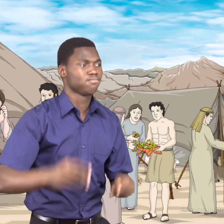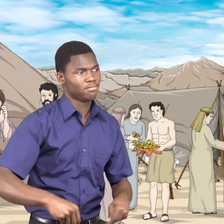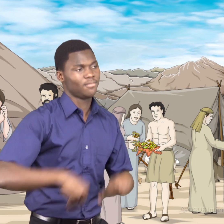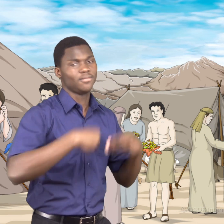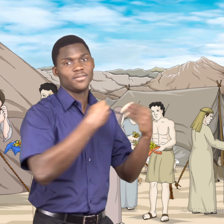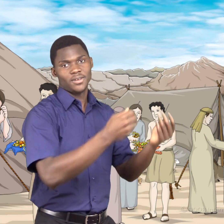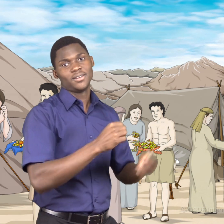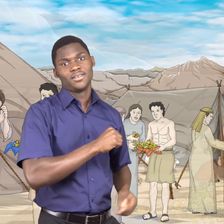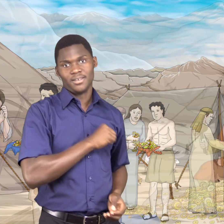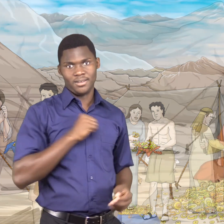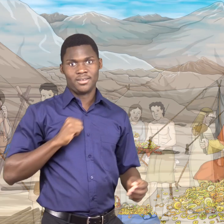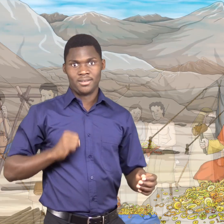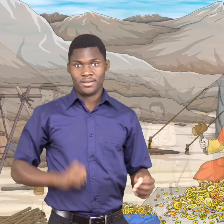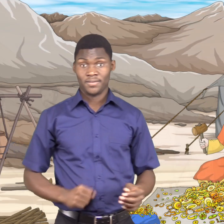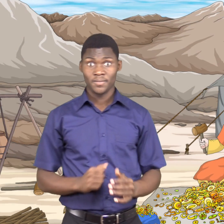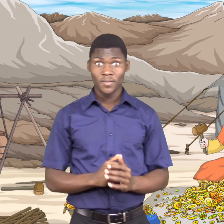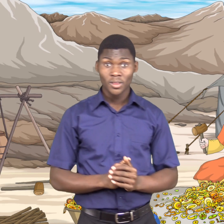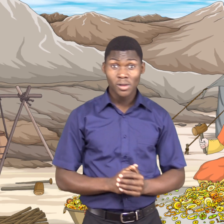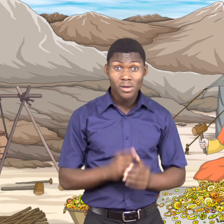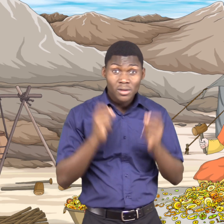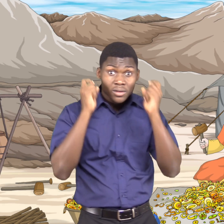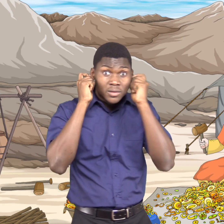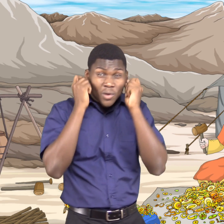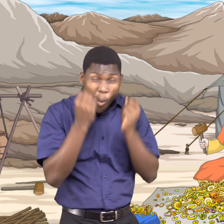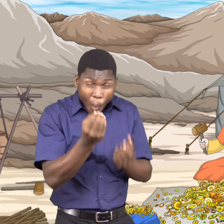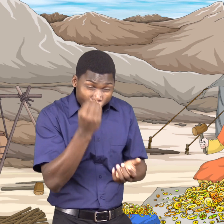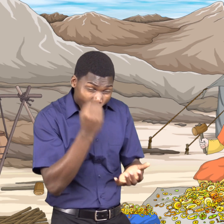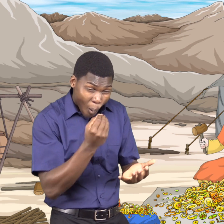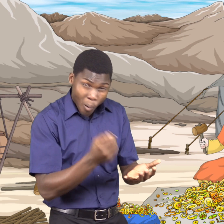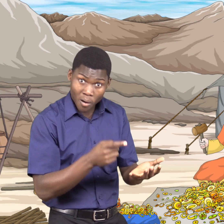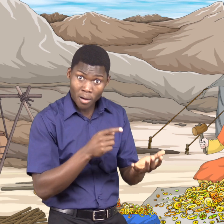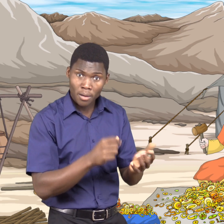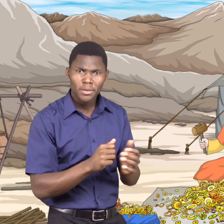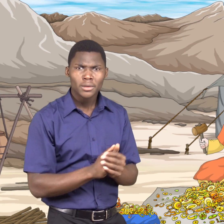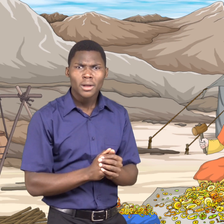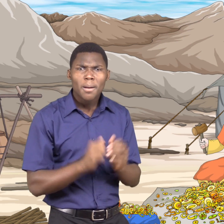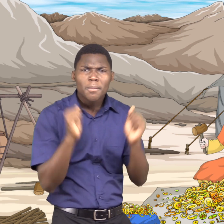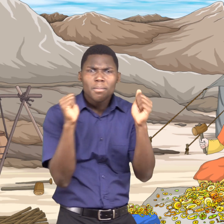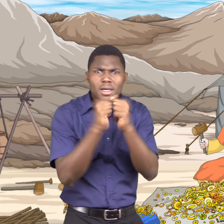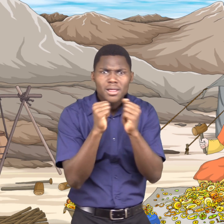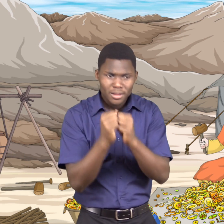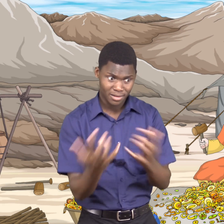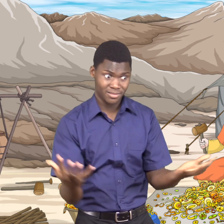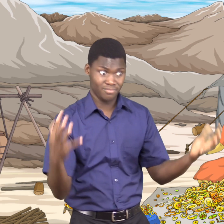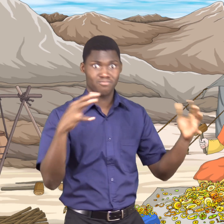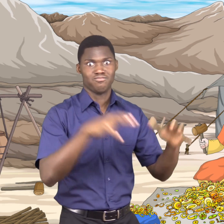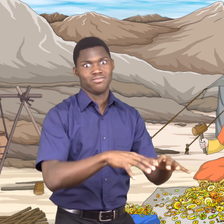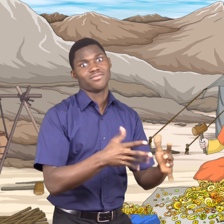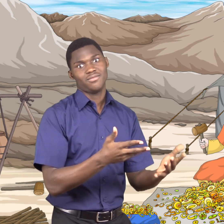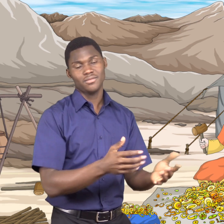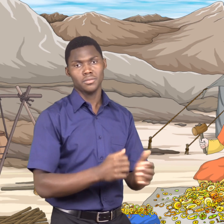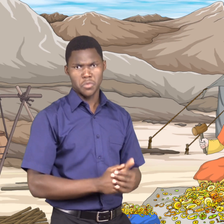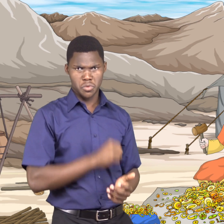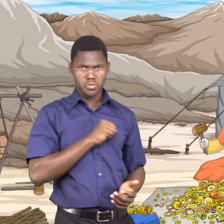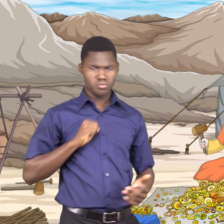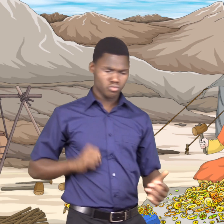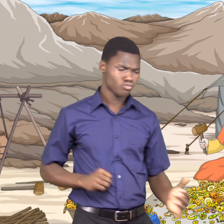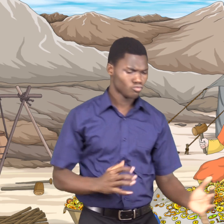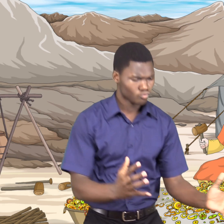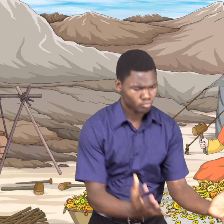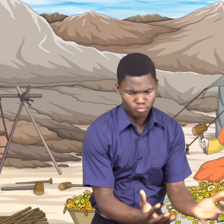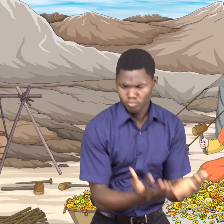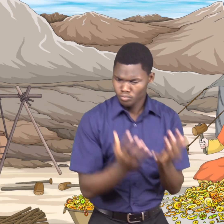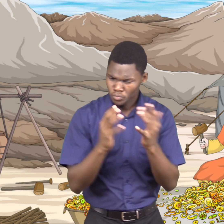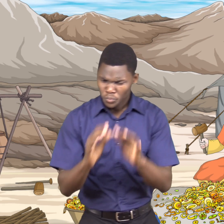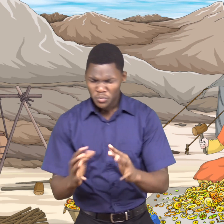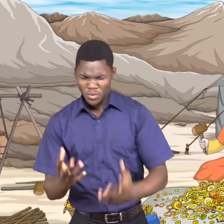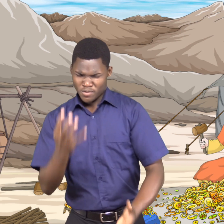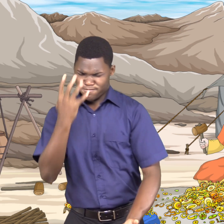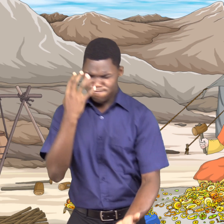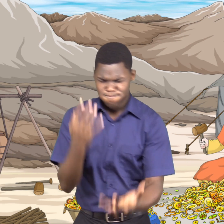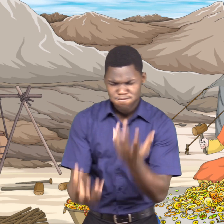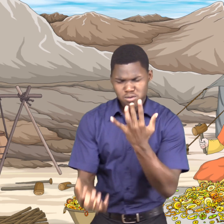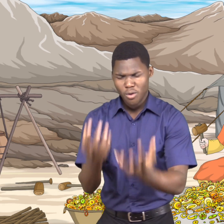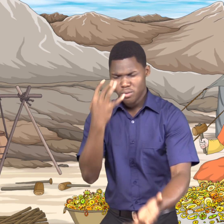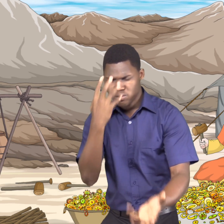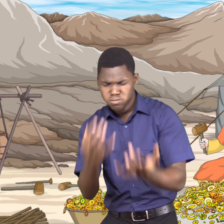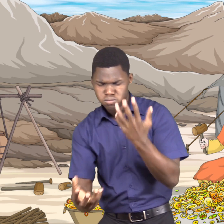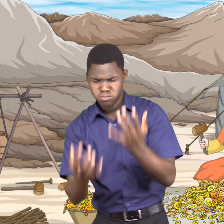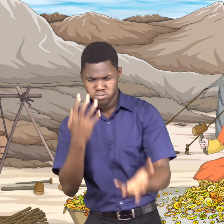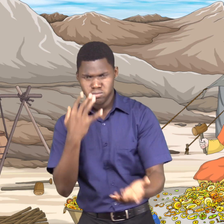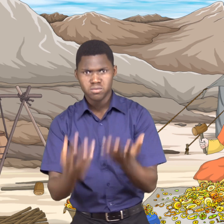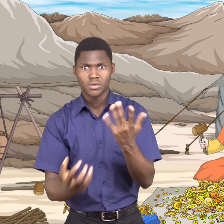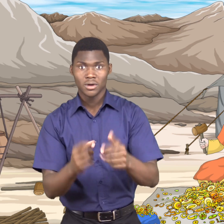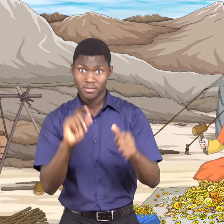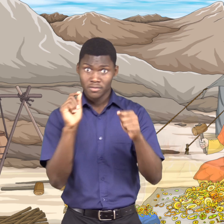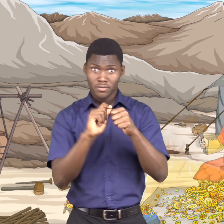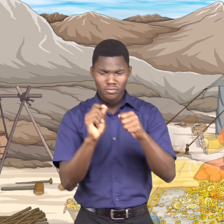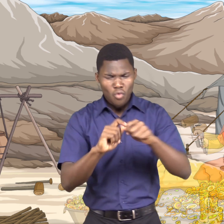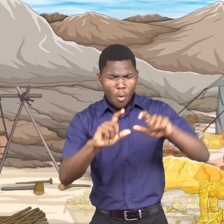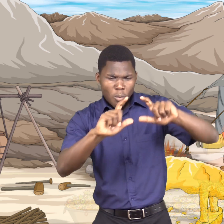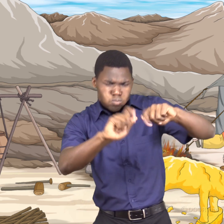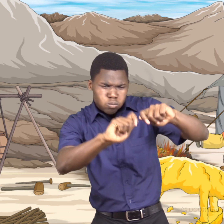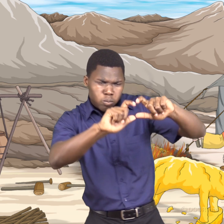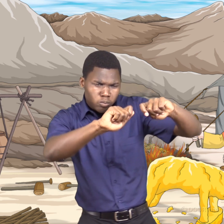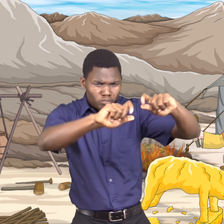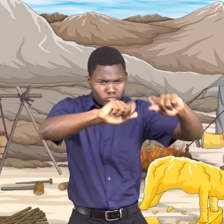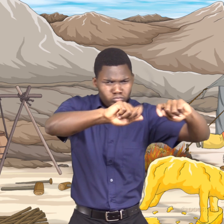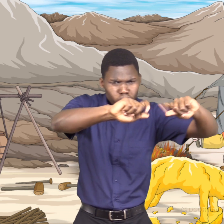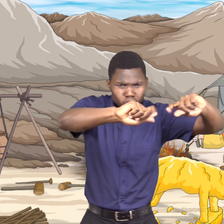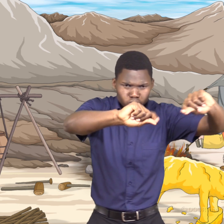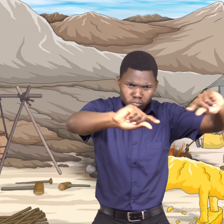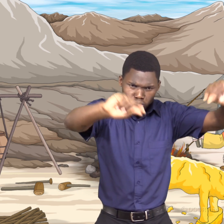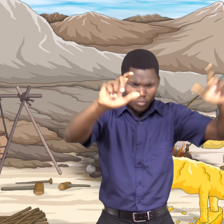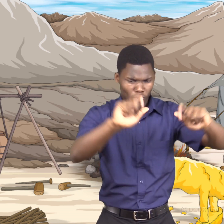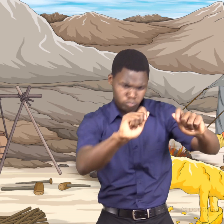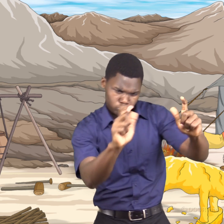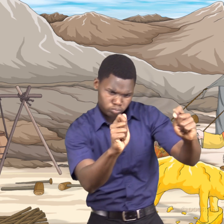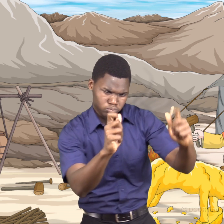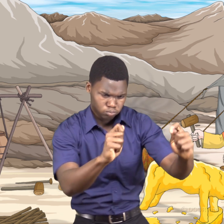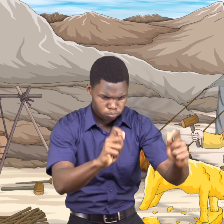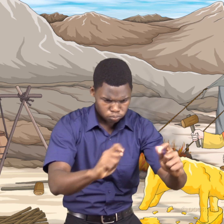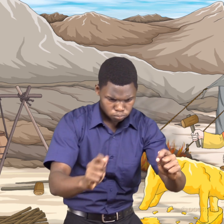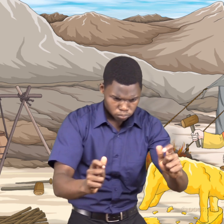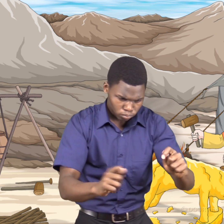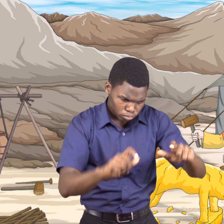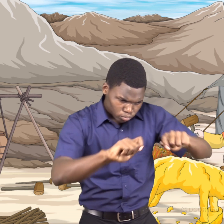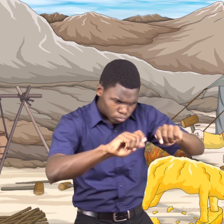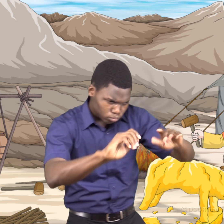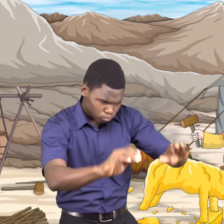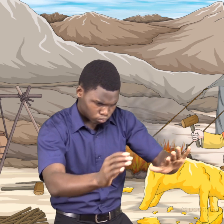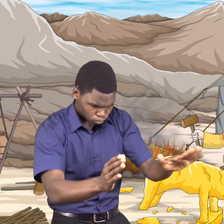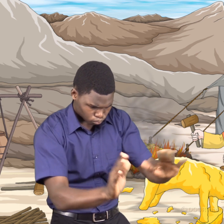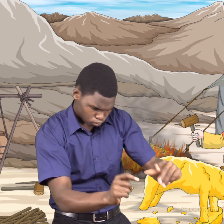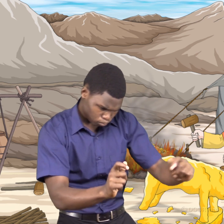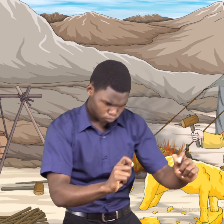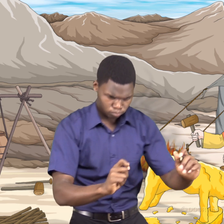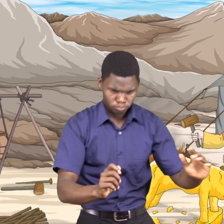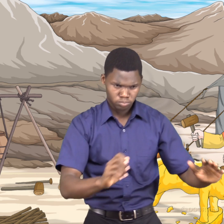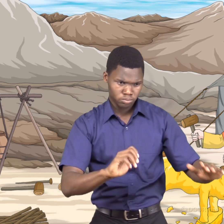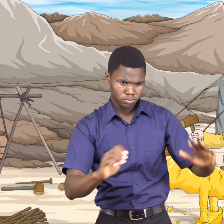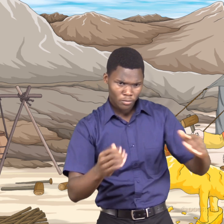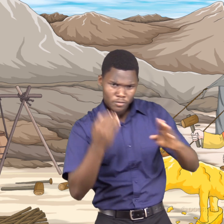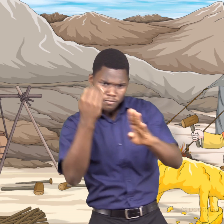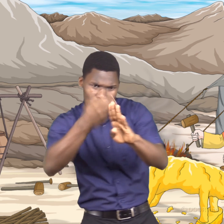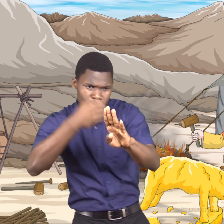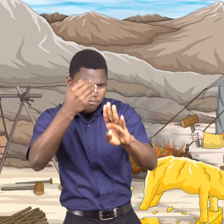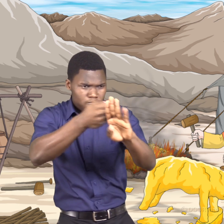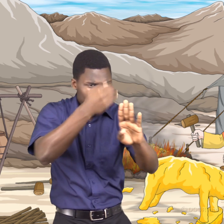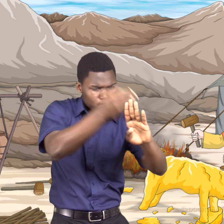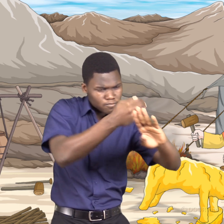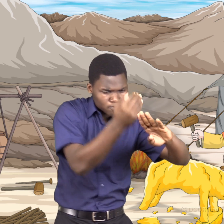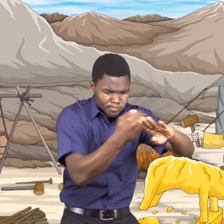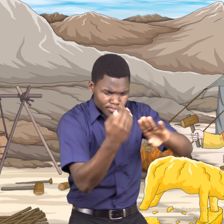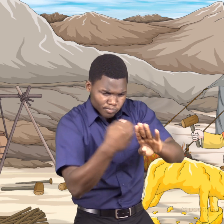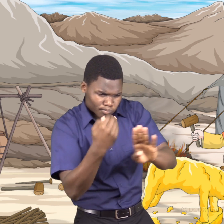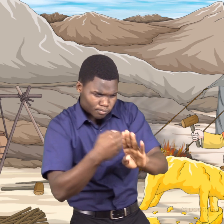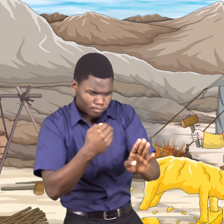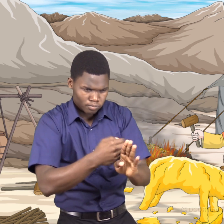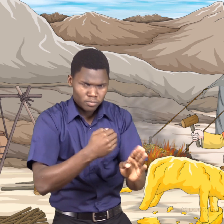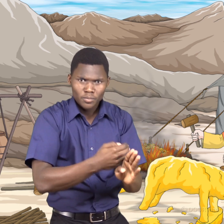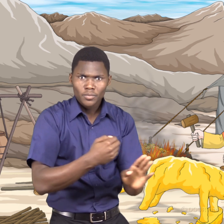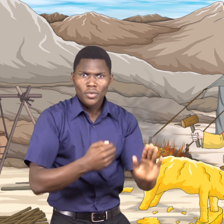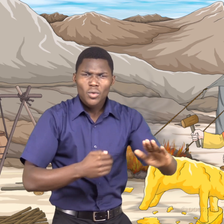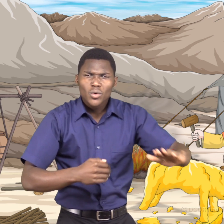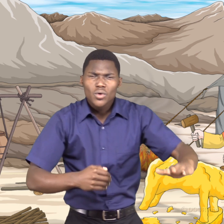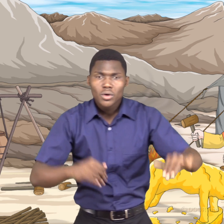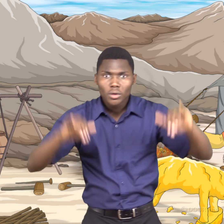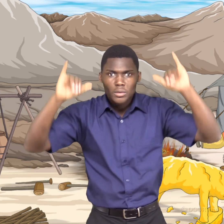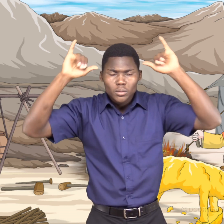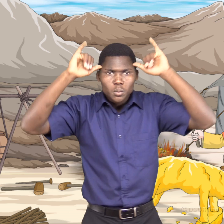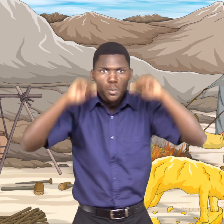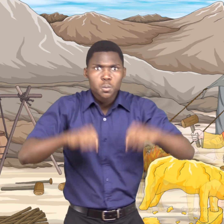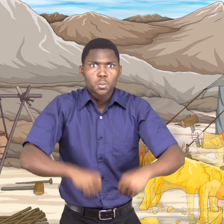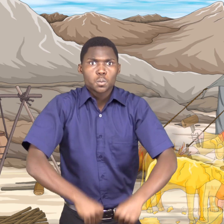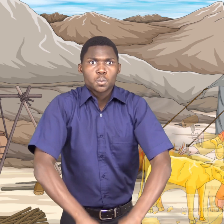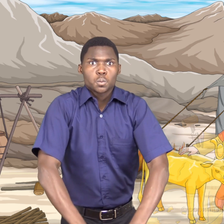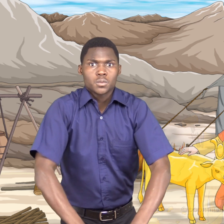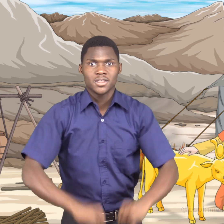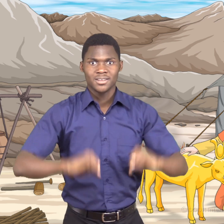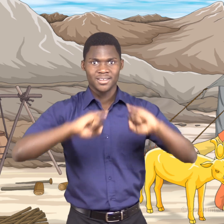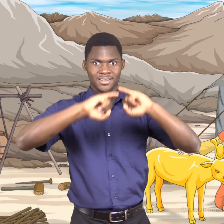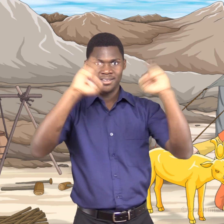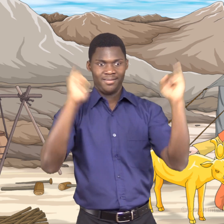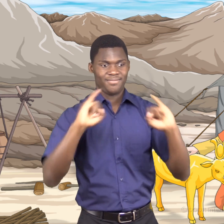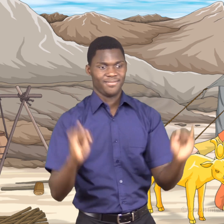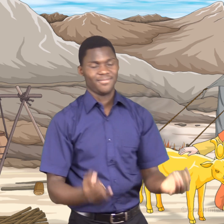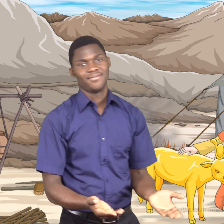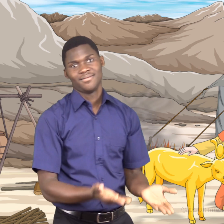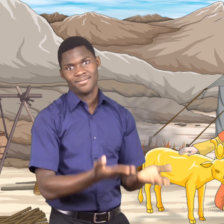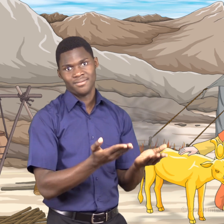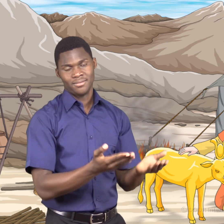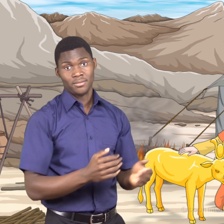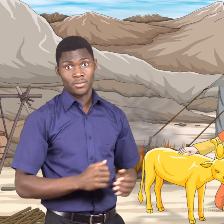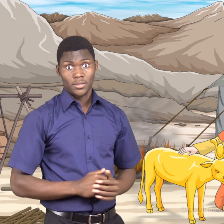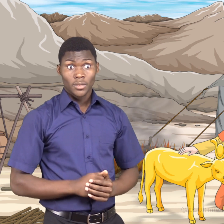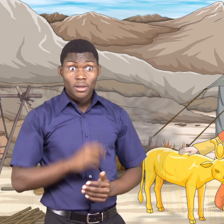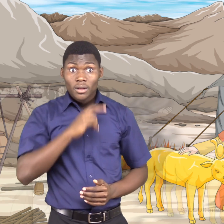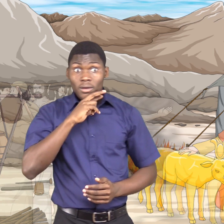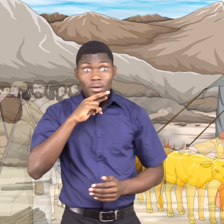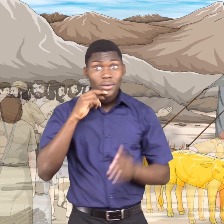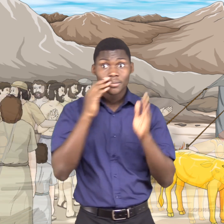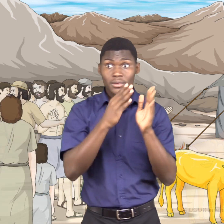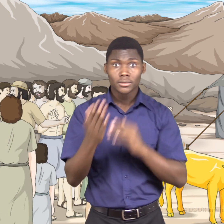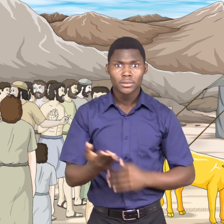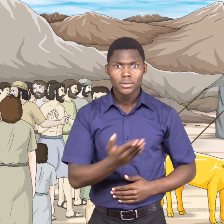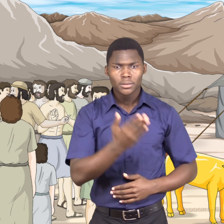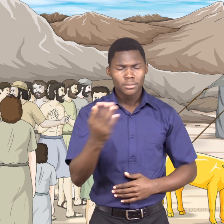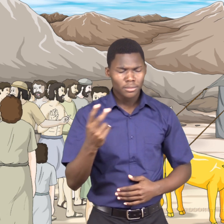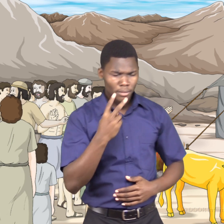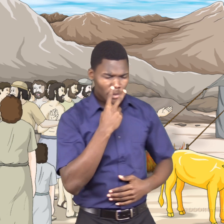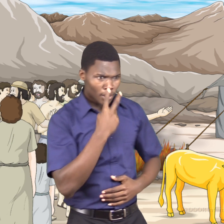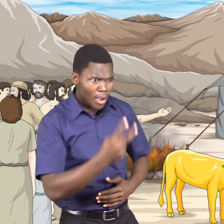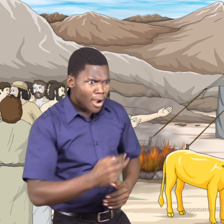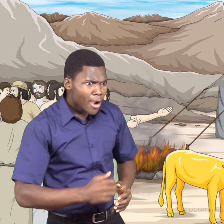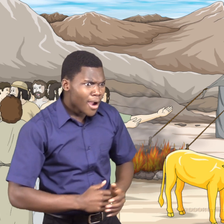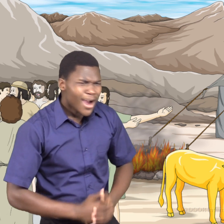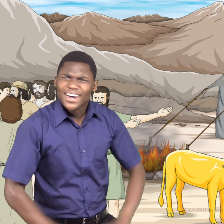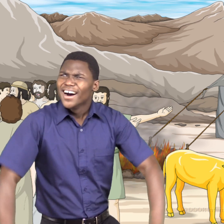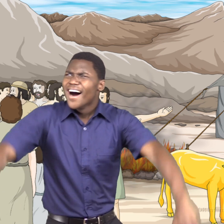He took the gold from their hands, and with an engraving tool he fashioned it into a molten calf.